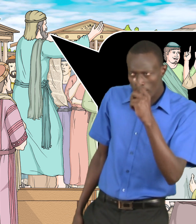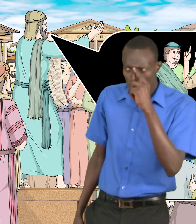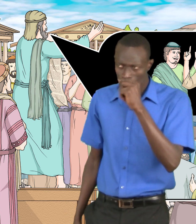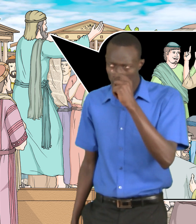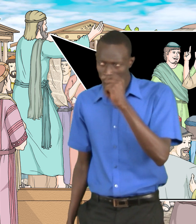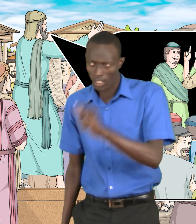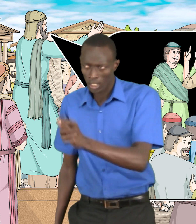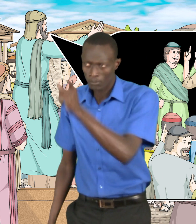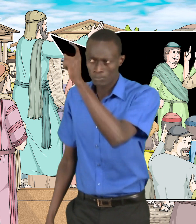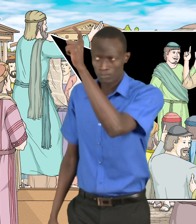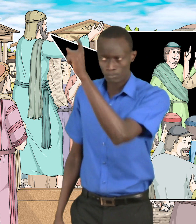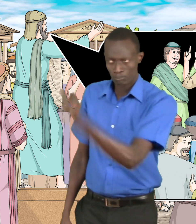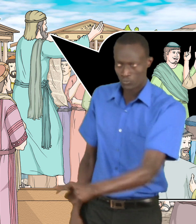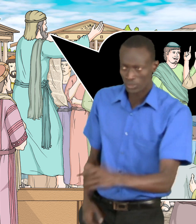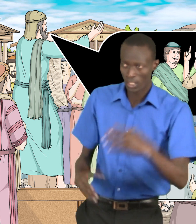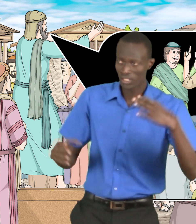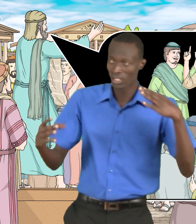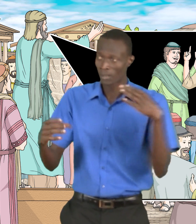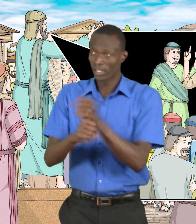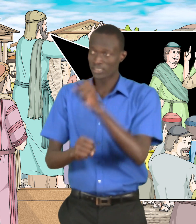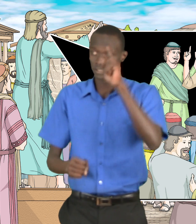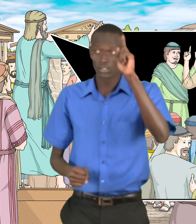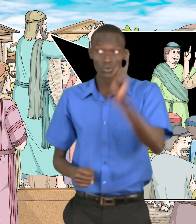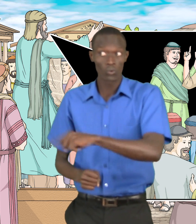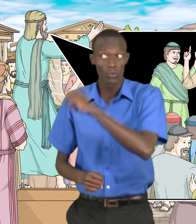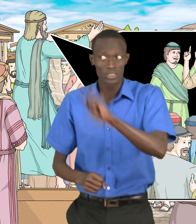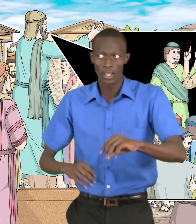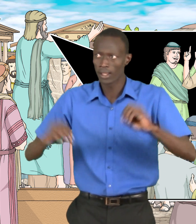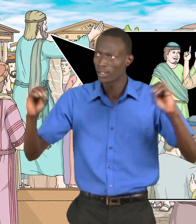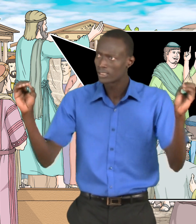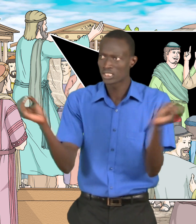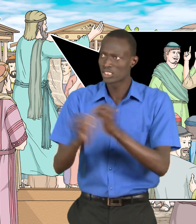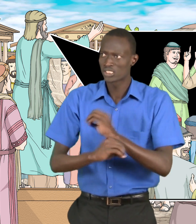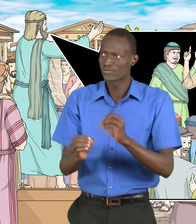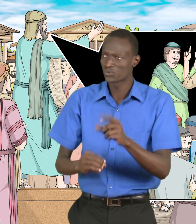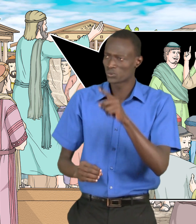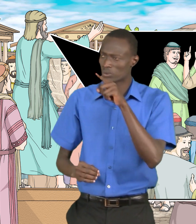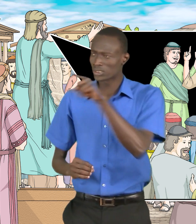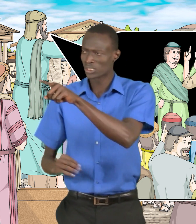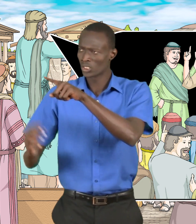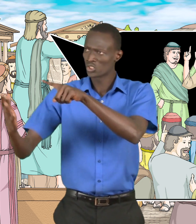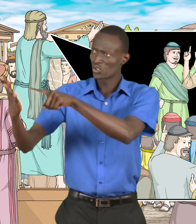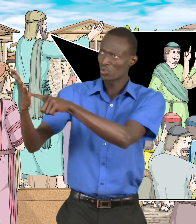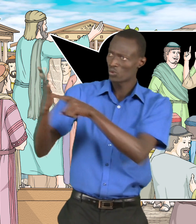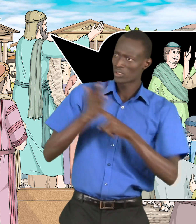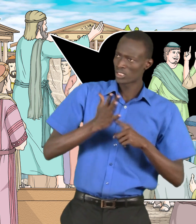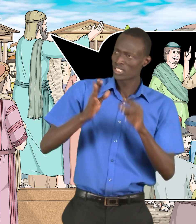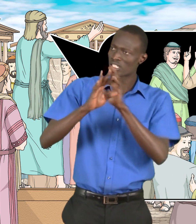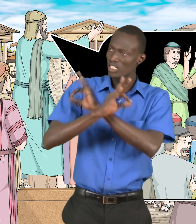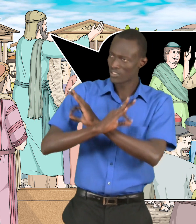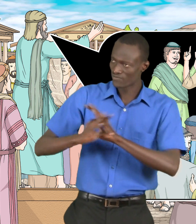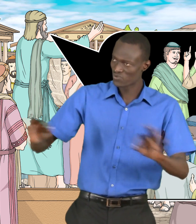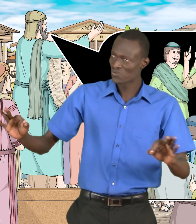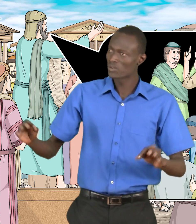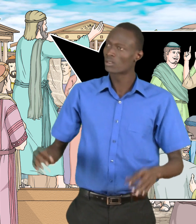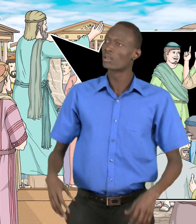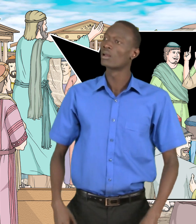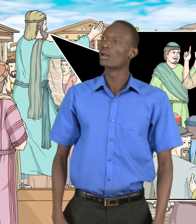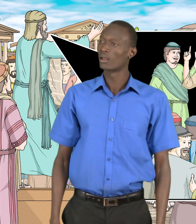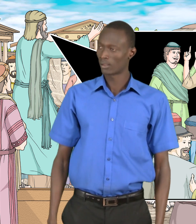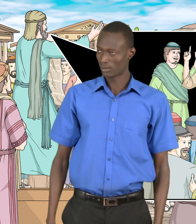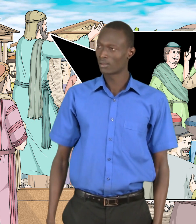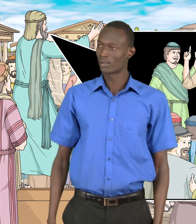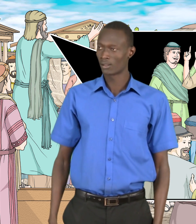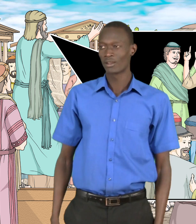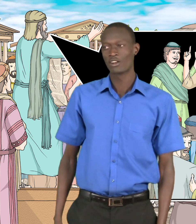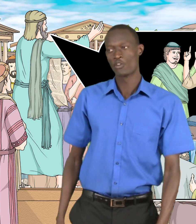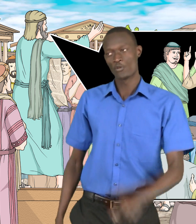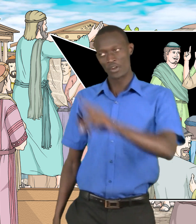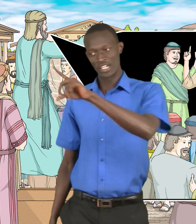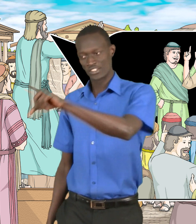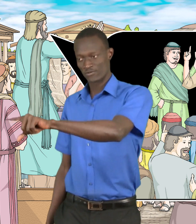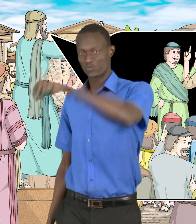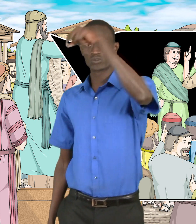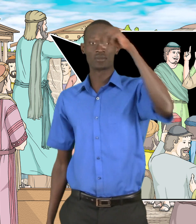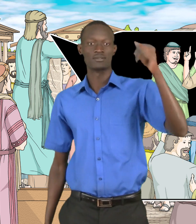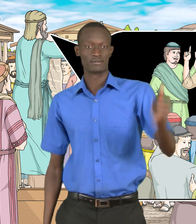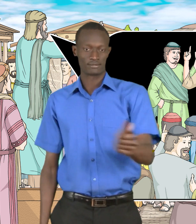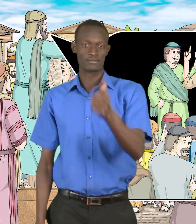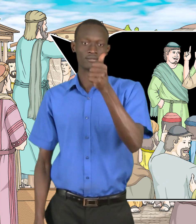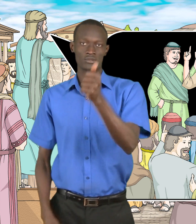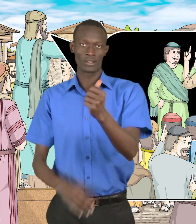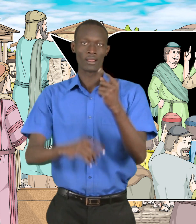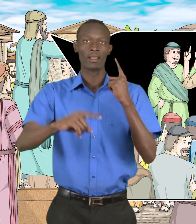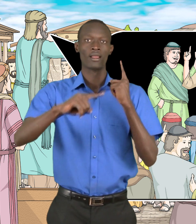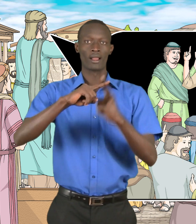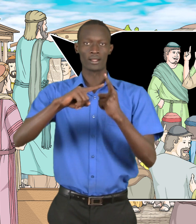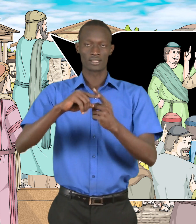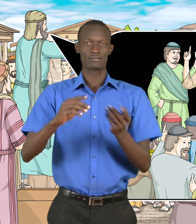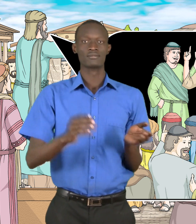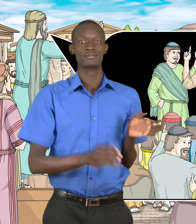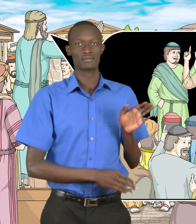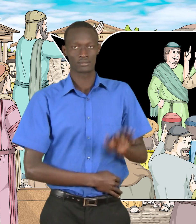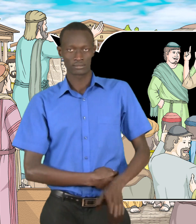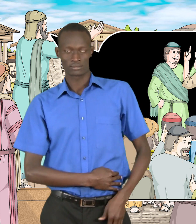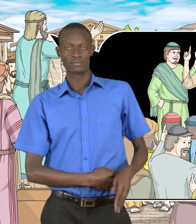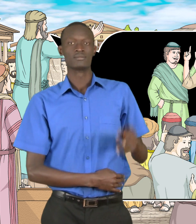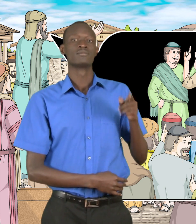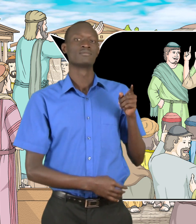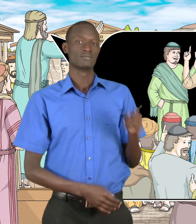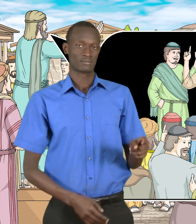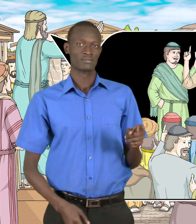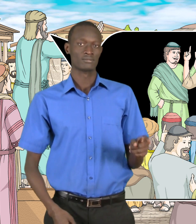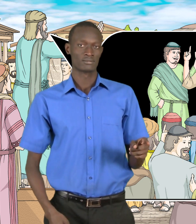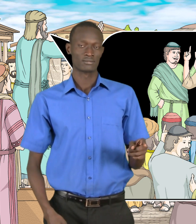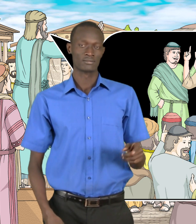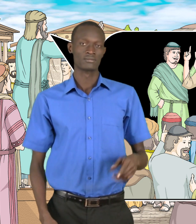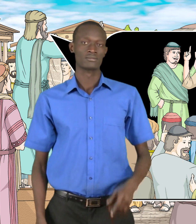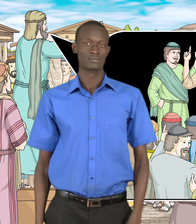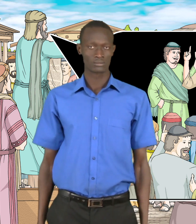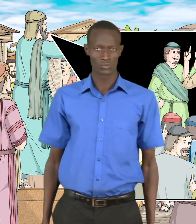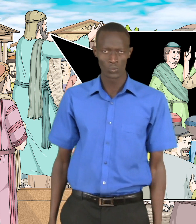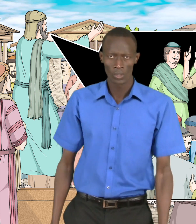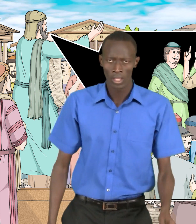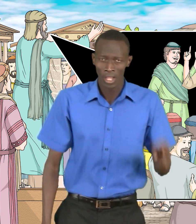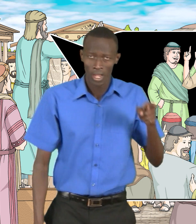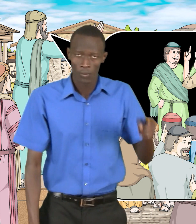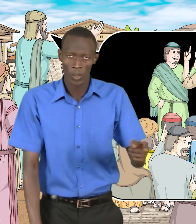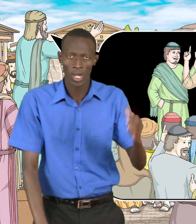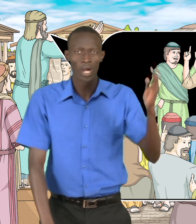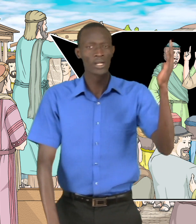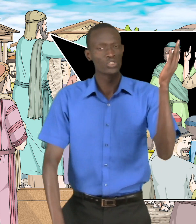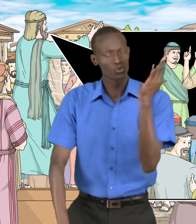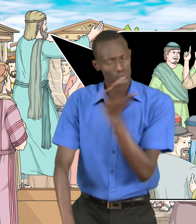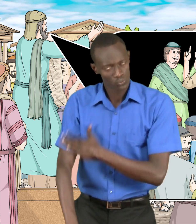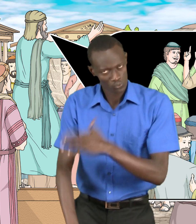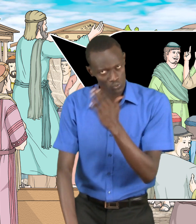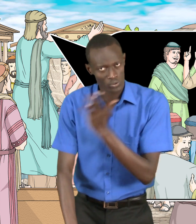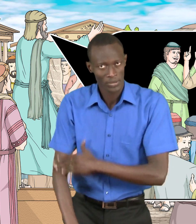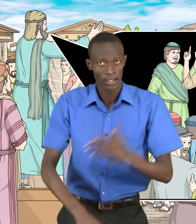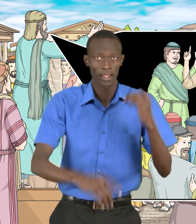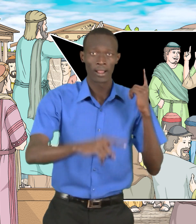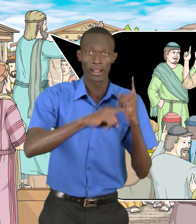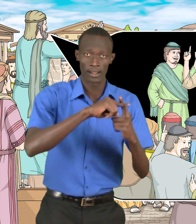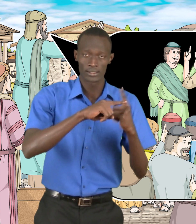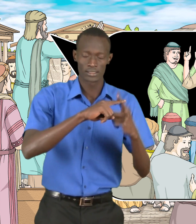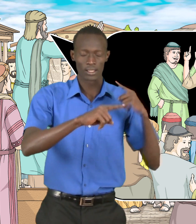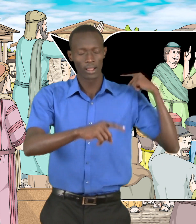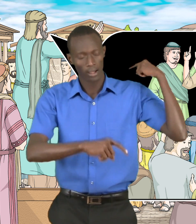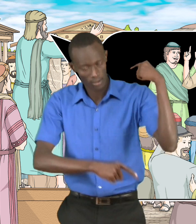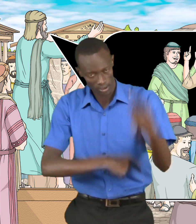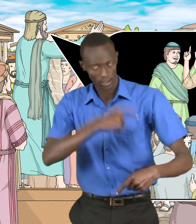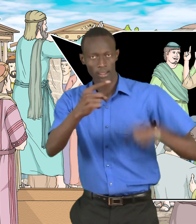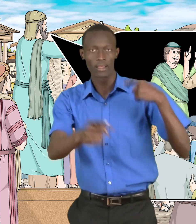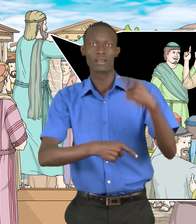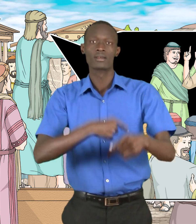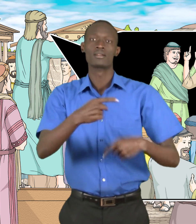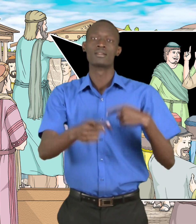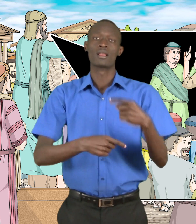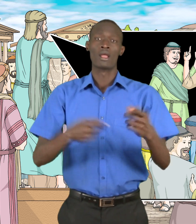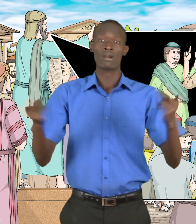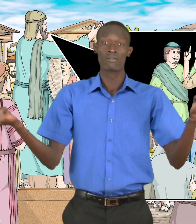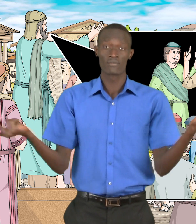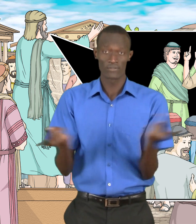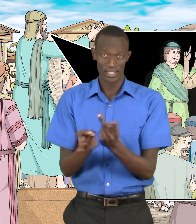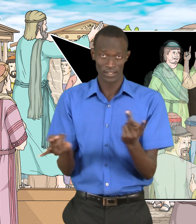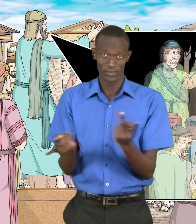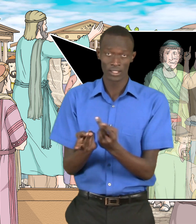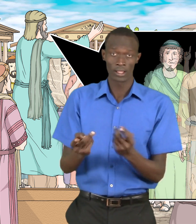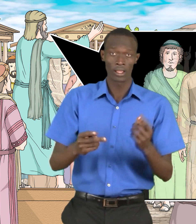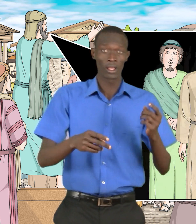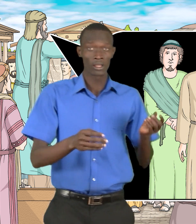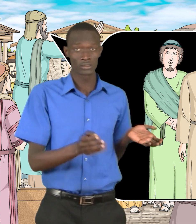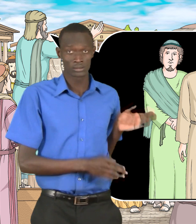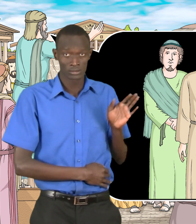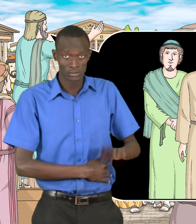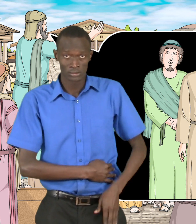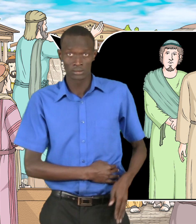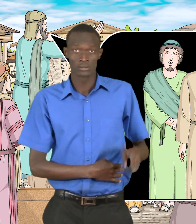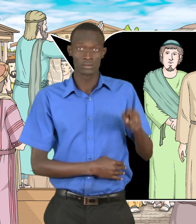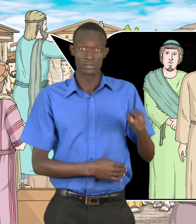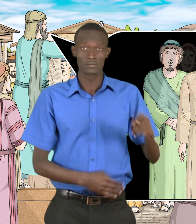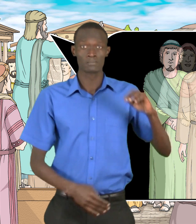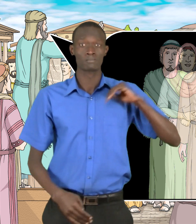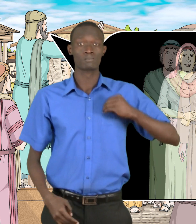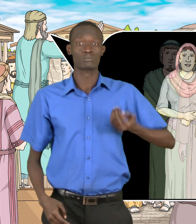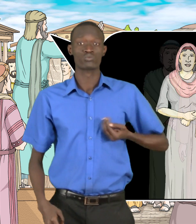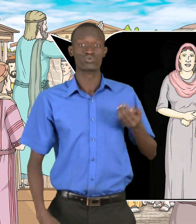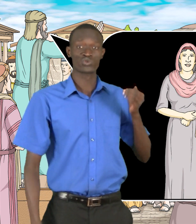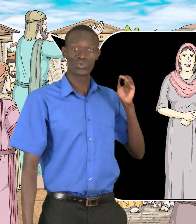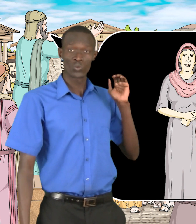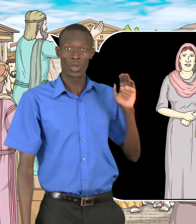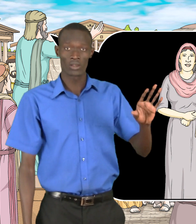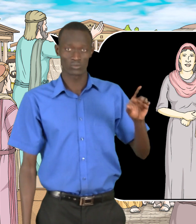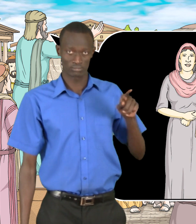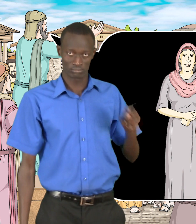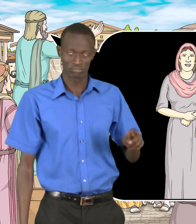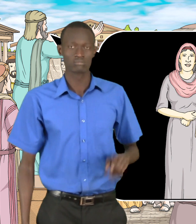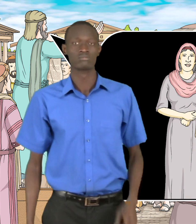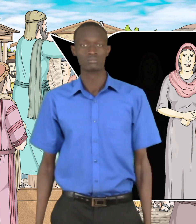Then, if they are above reproach, let them serve as deacons.